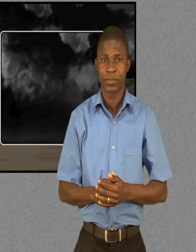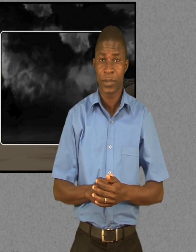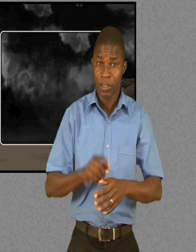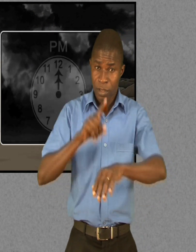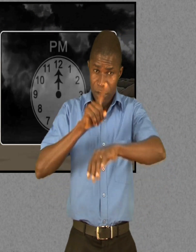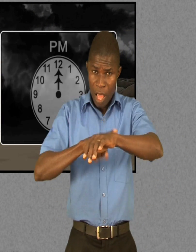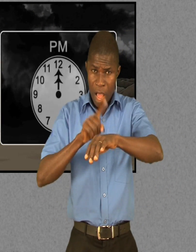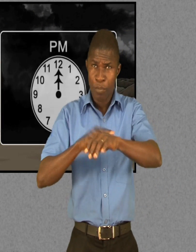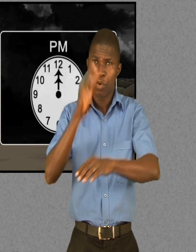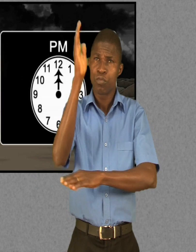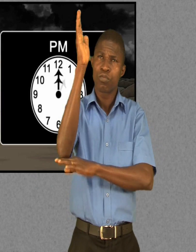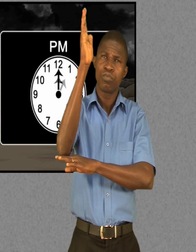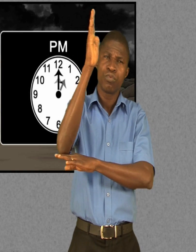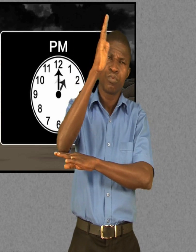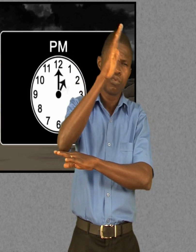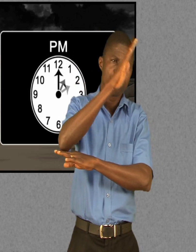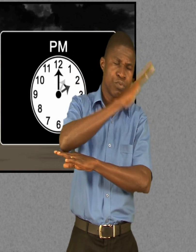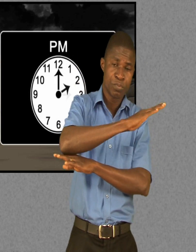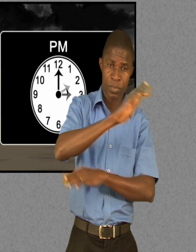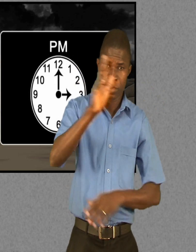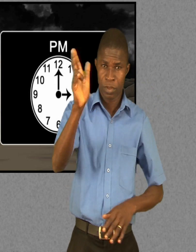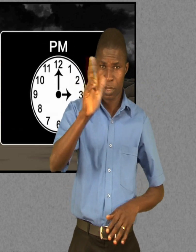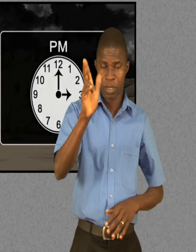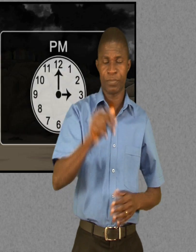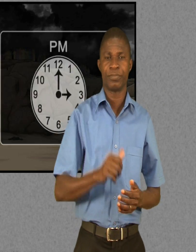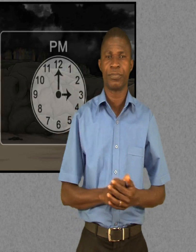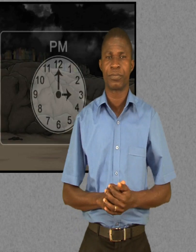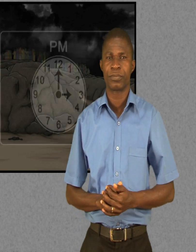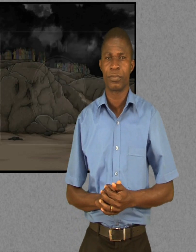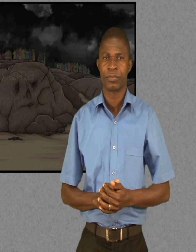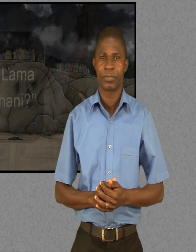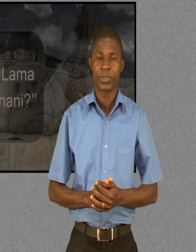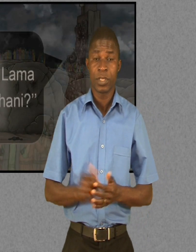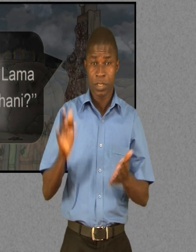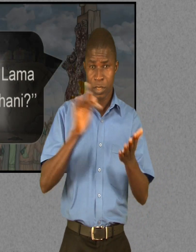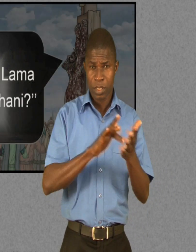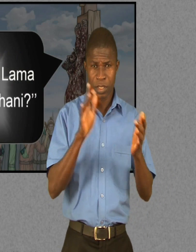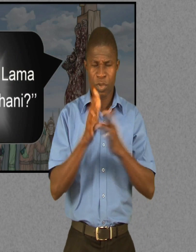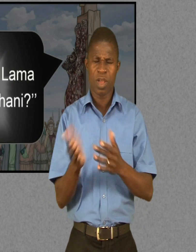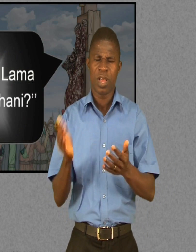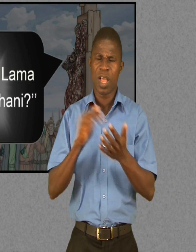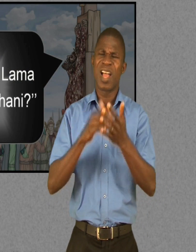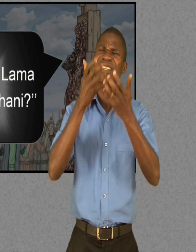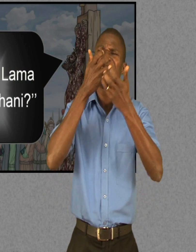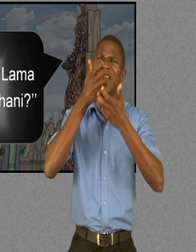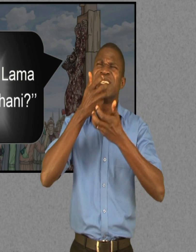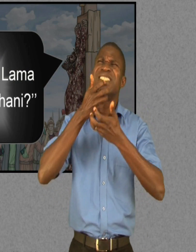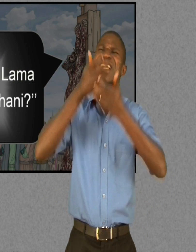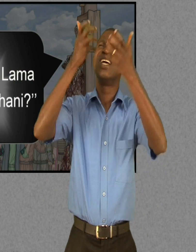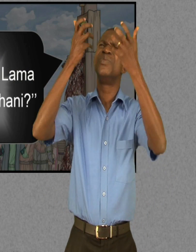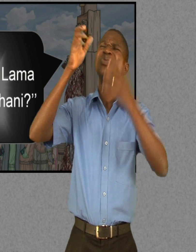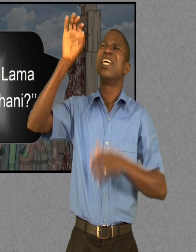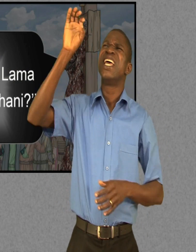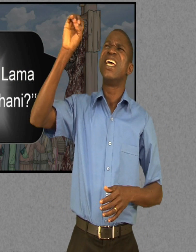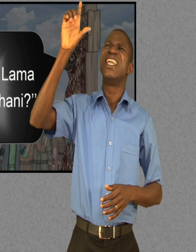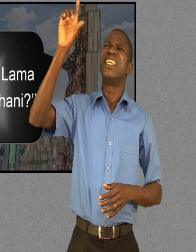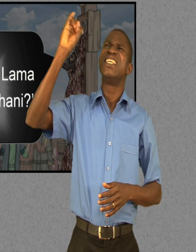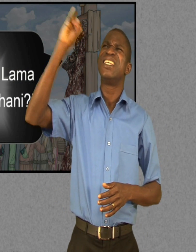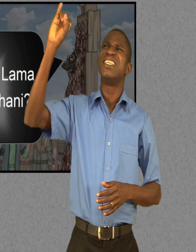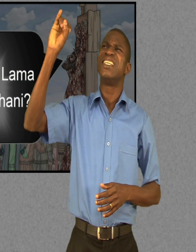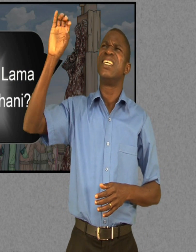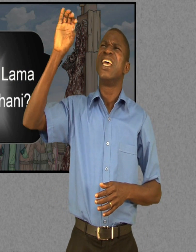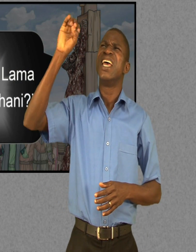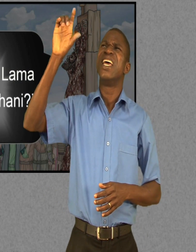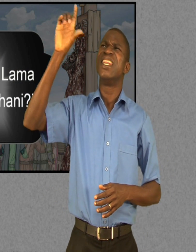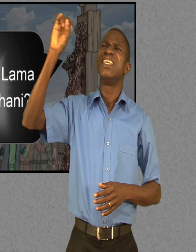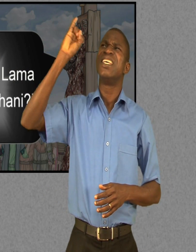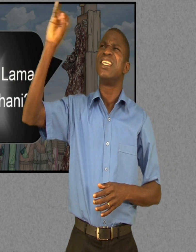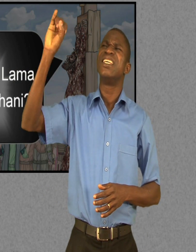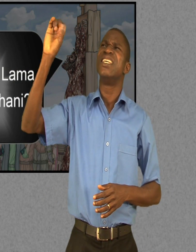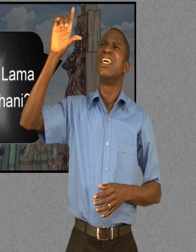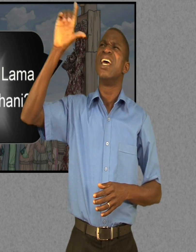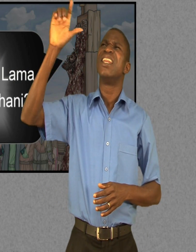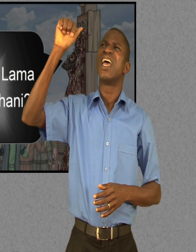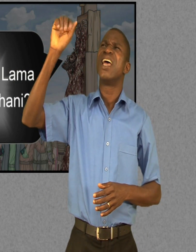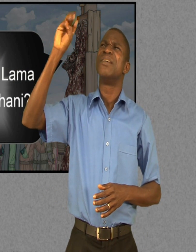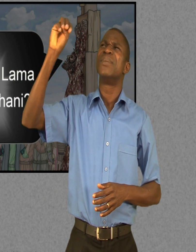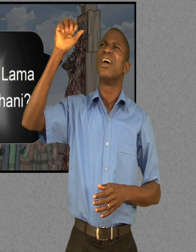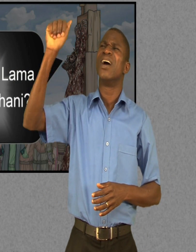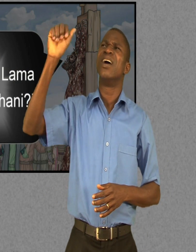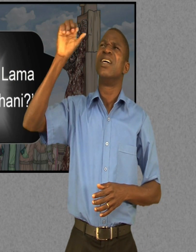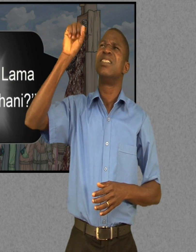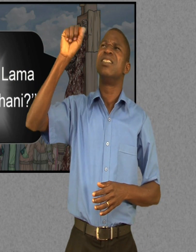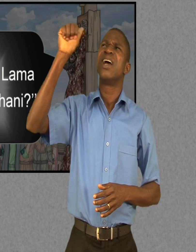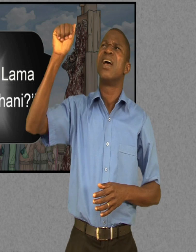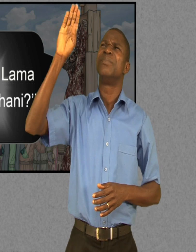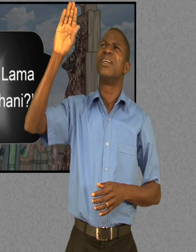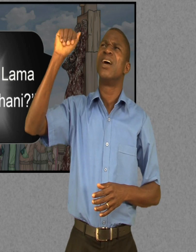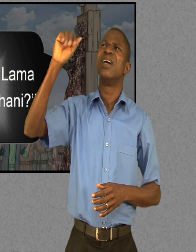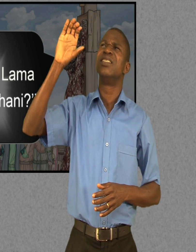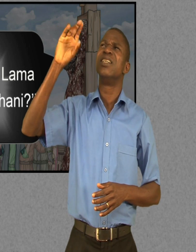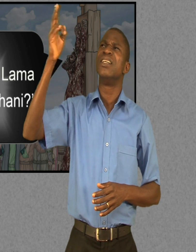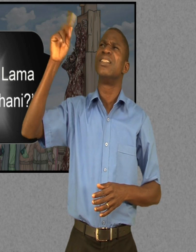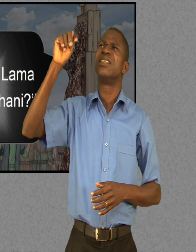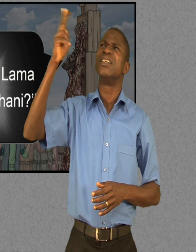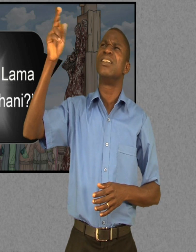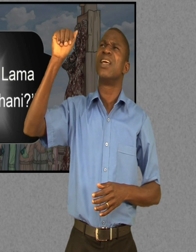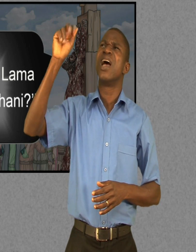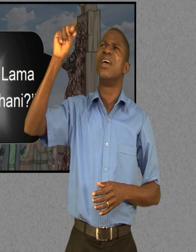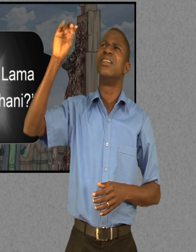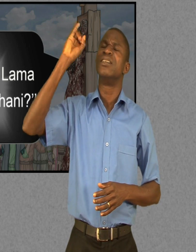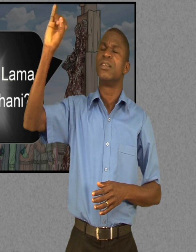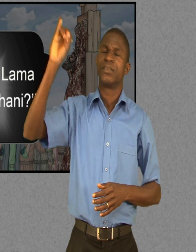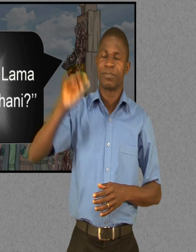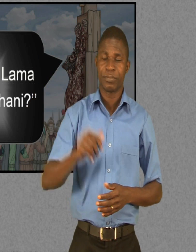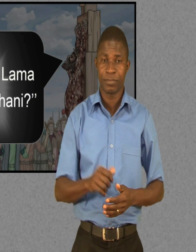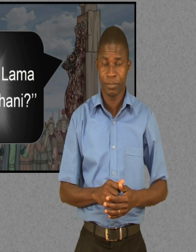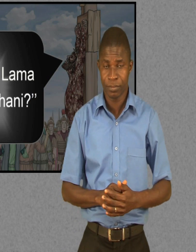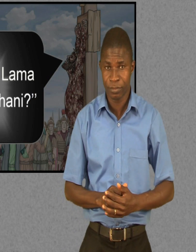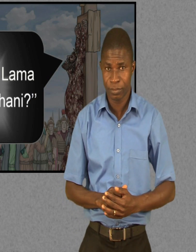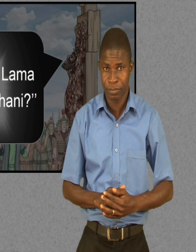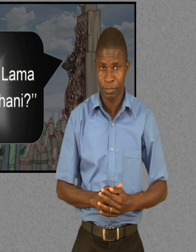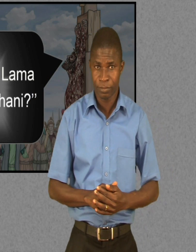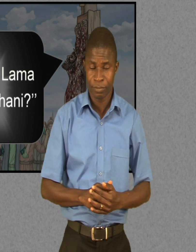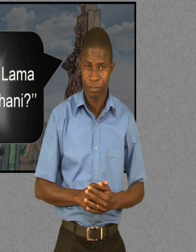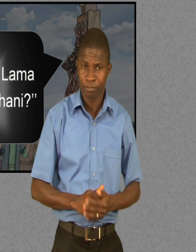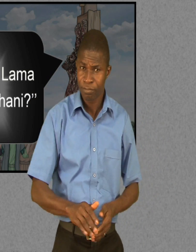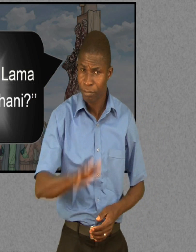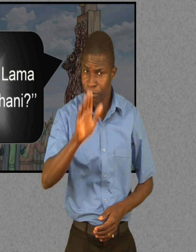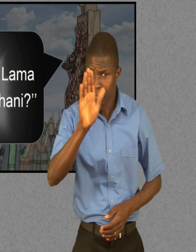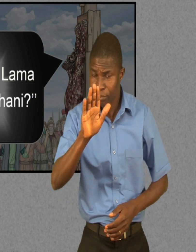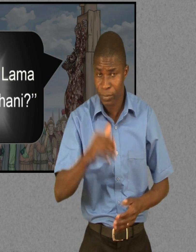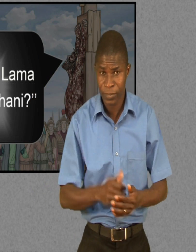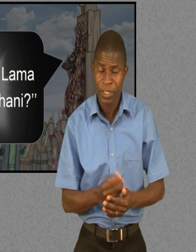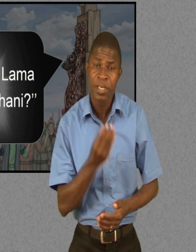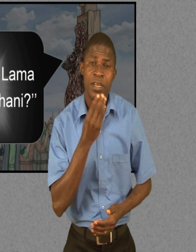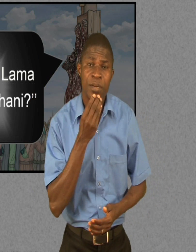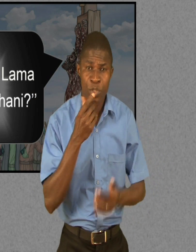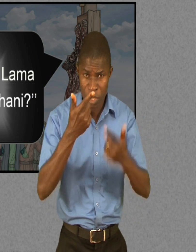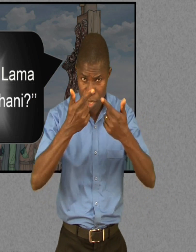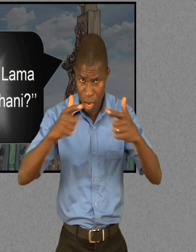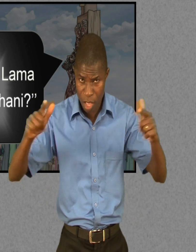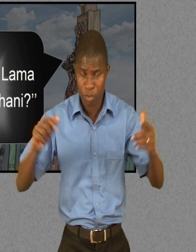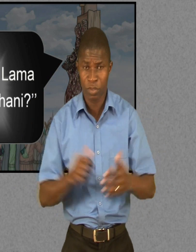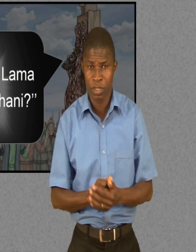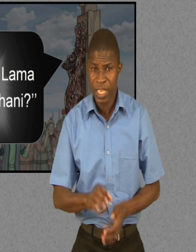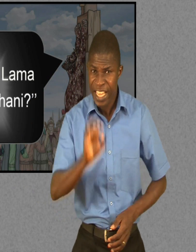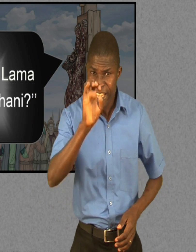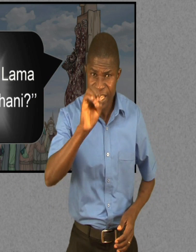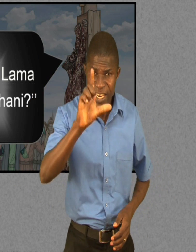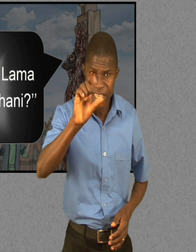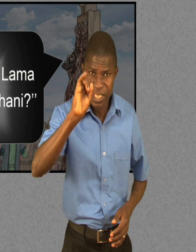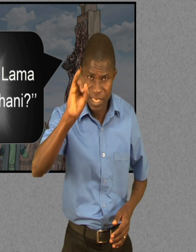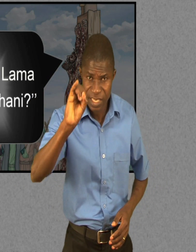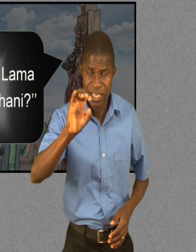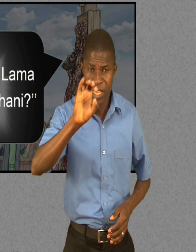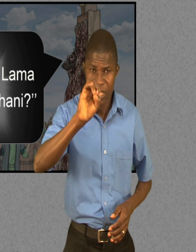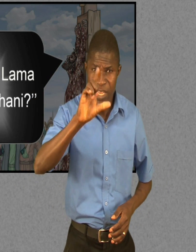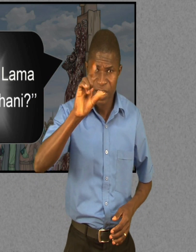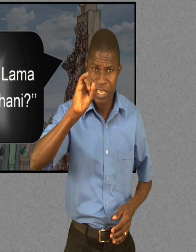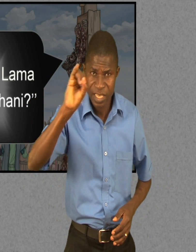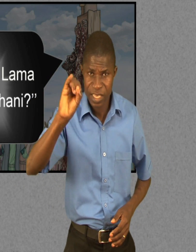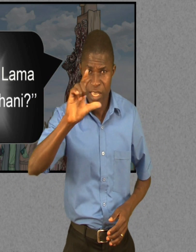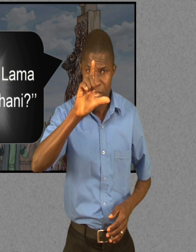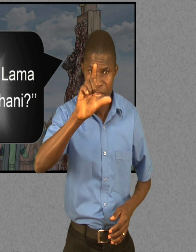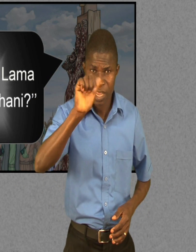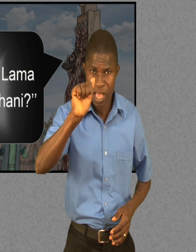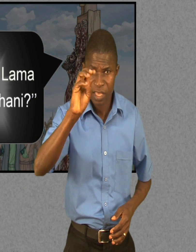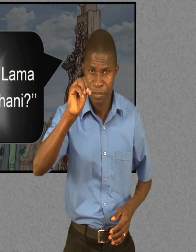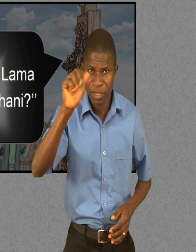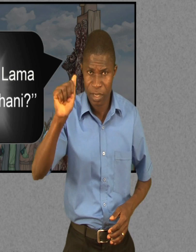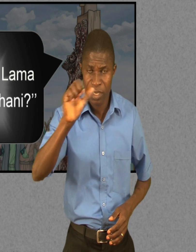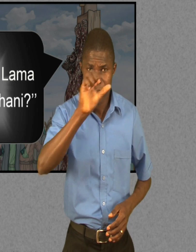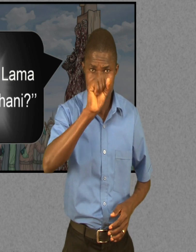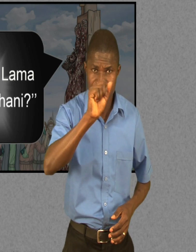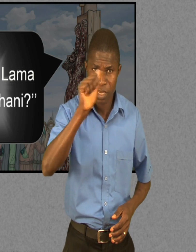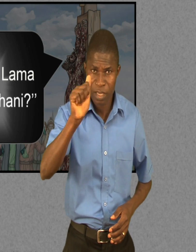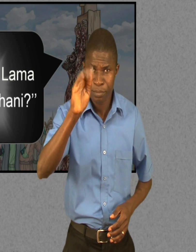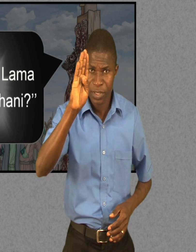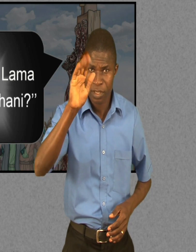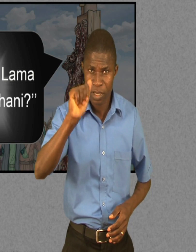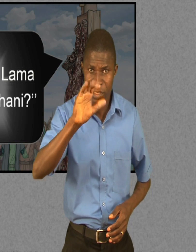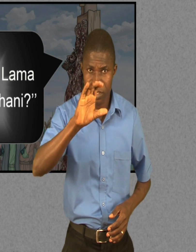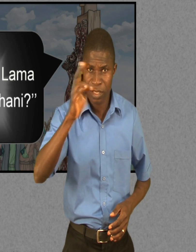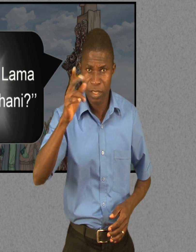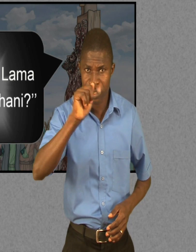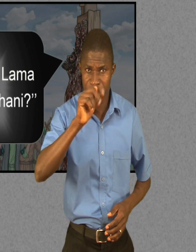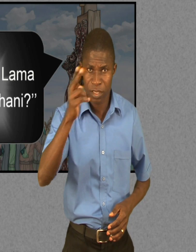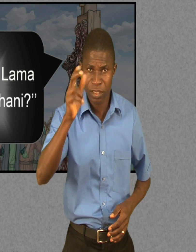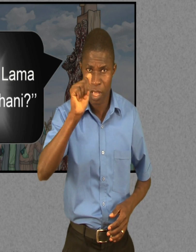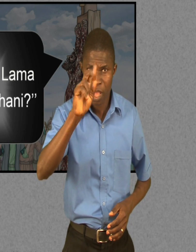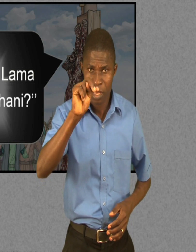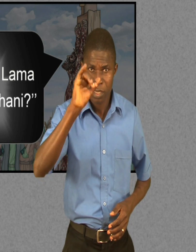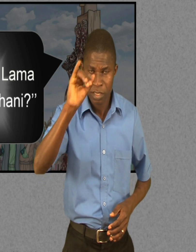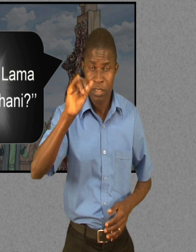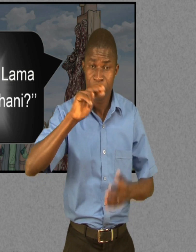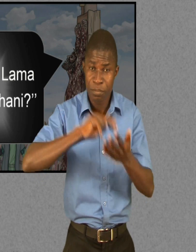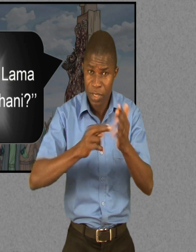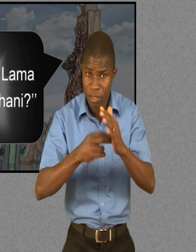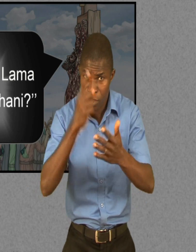About the ninth hour Jesus cried out in a loud voice, “Eli, Eli, lema sabachthani?”